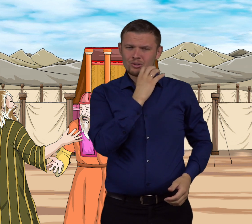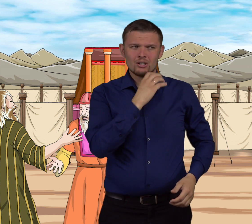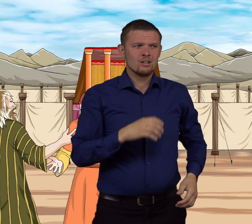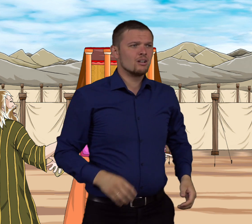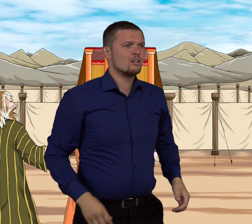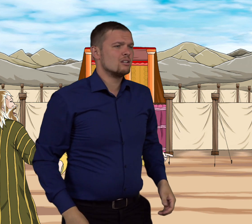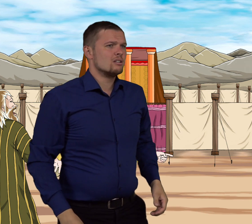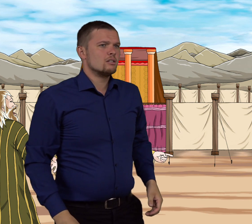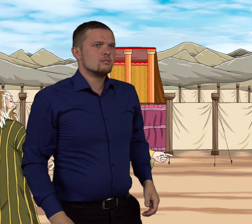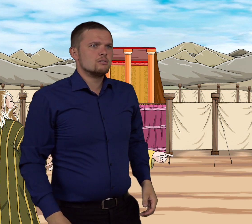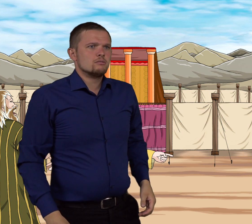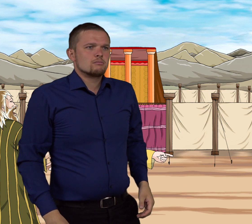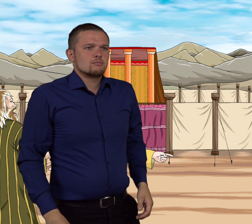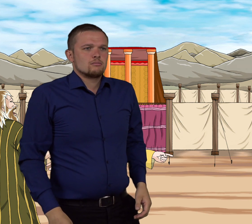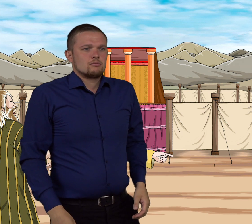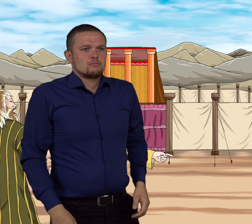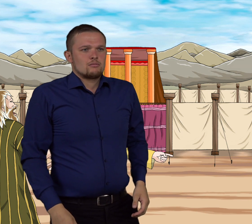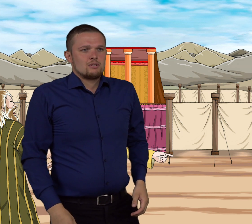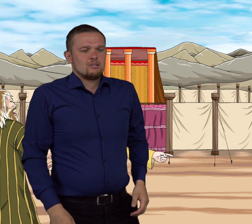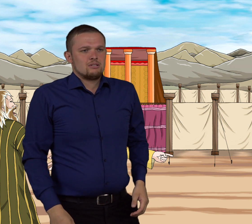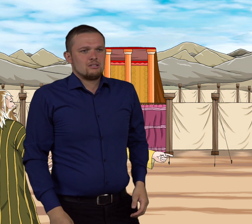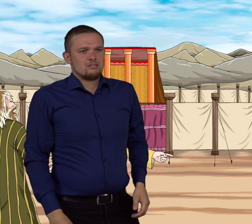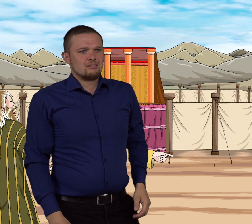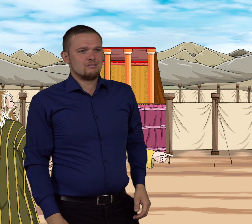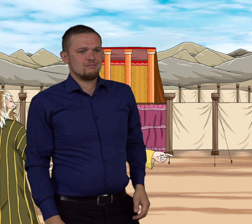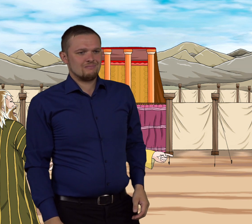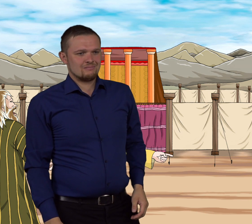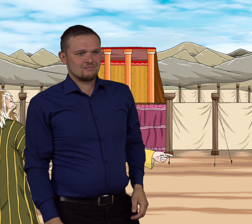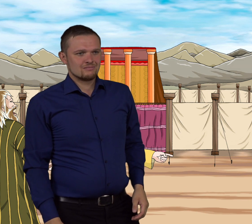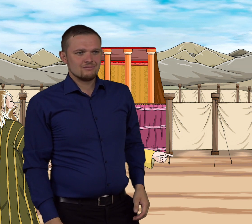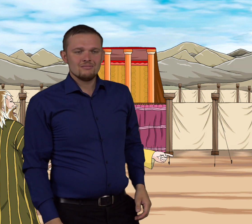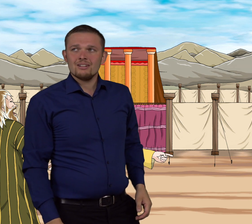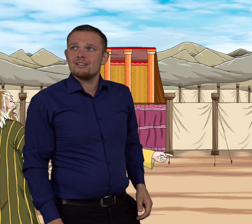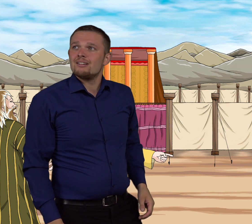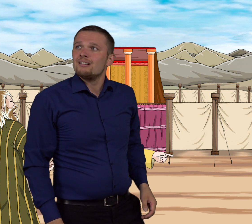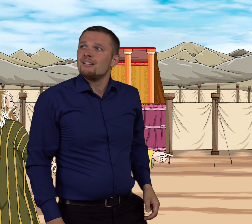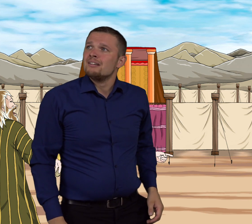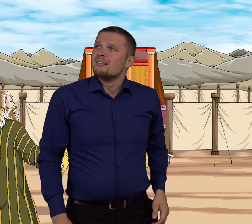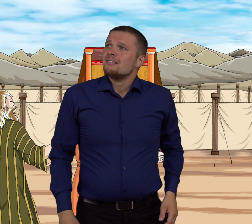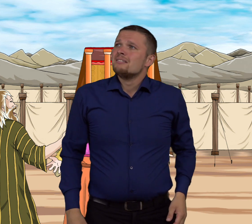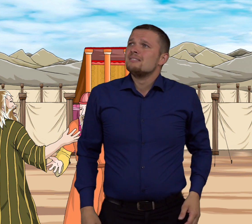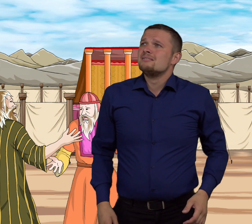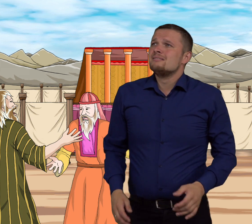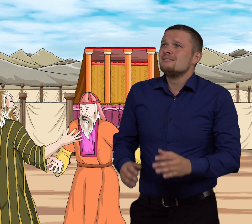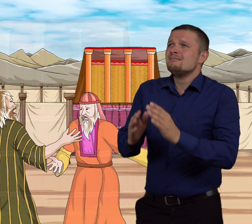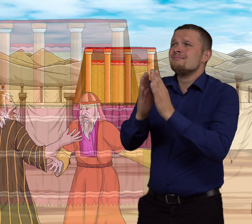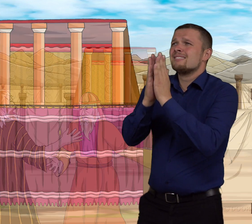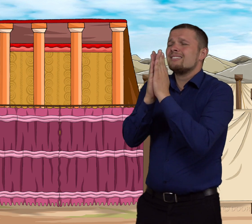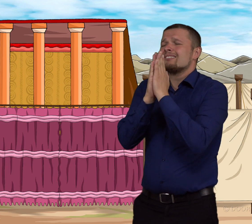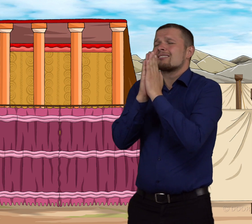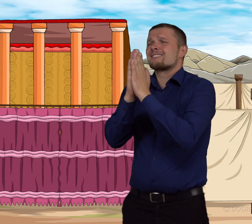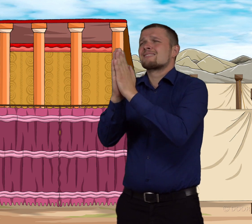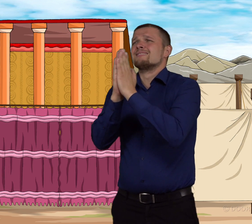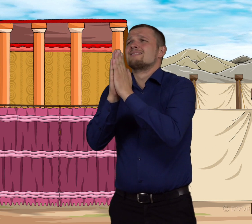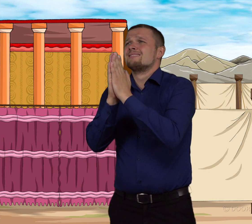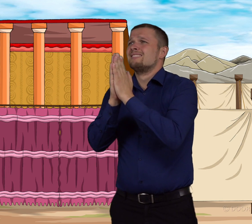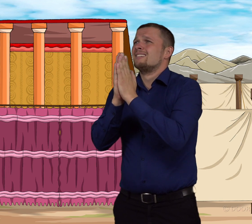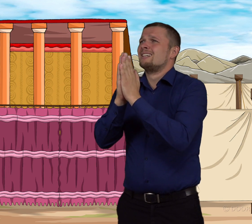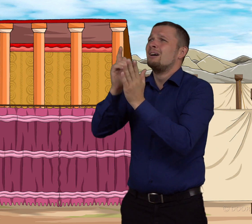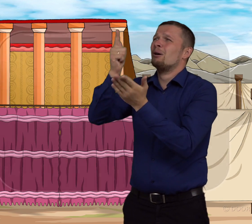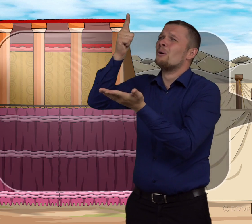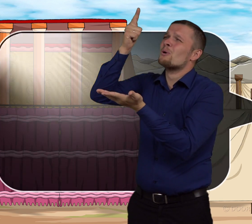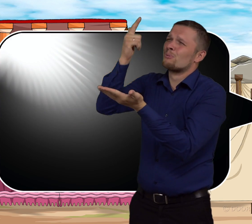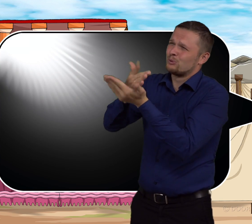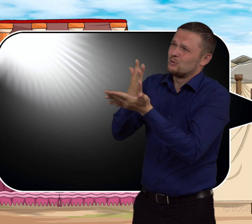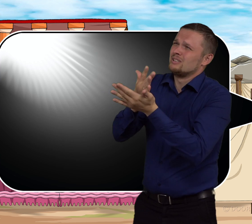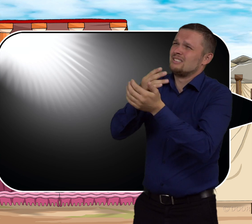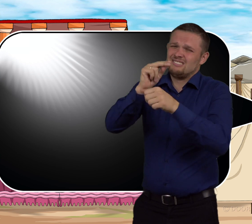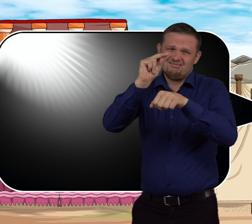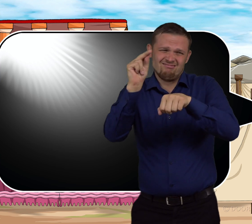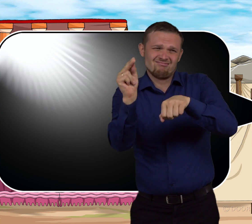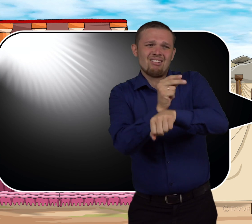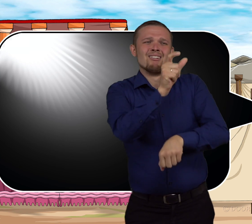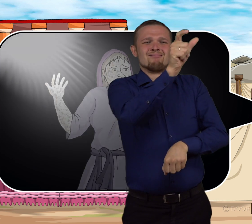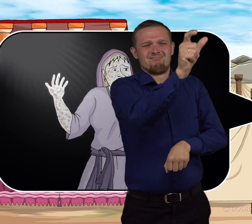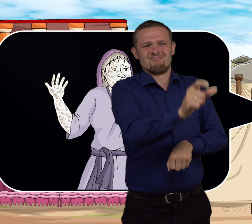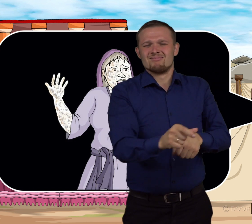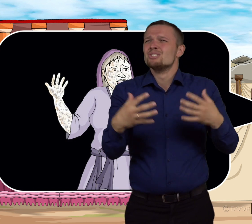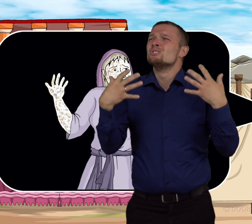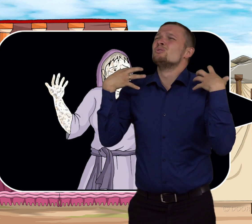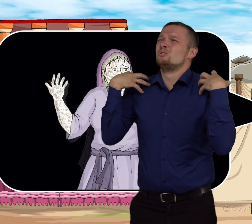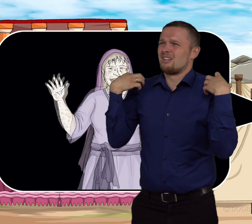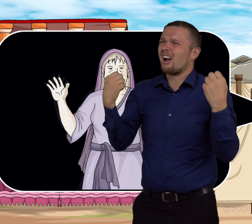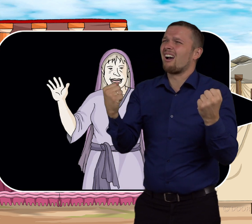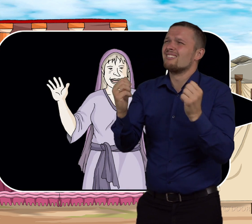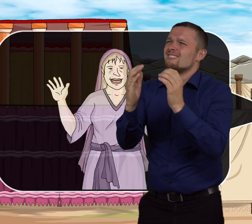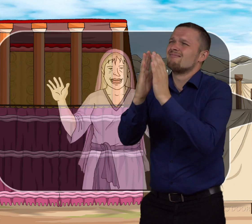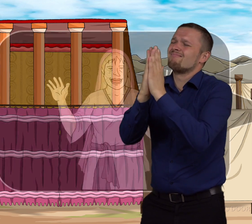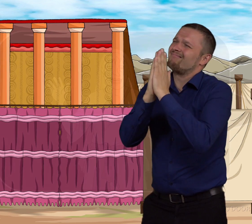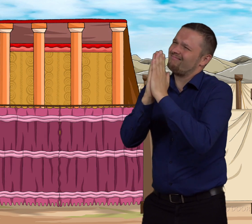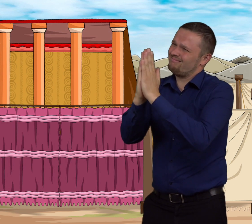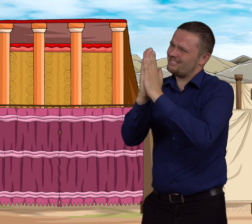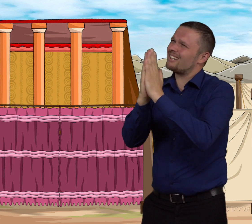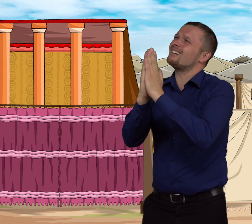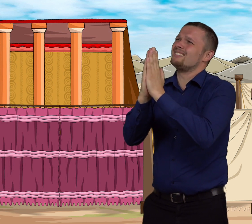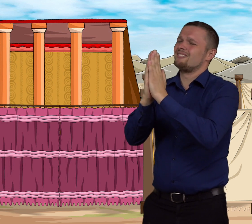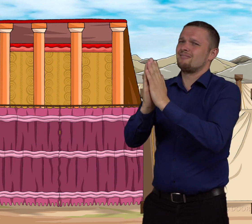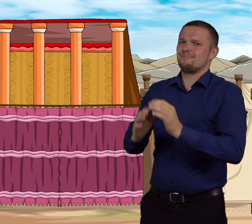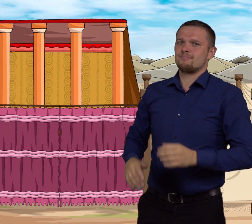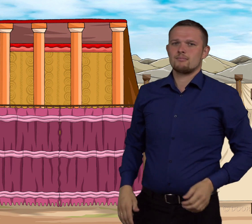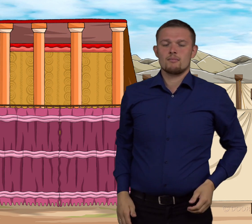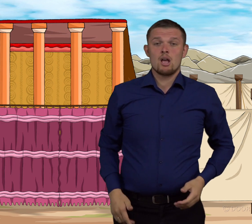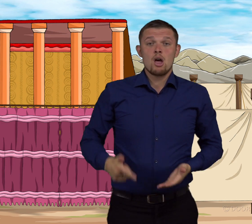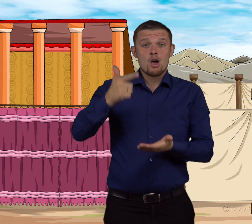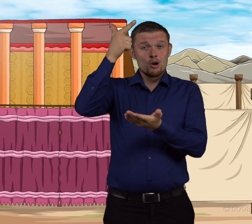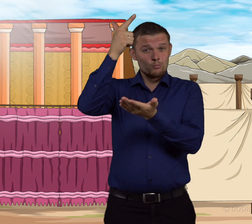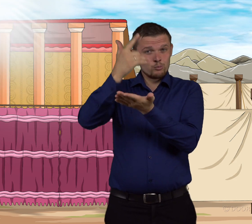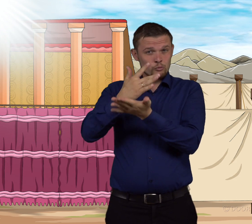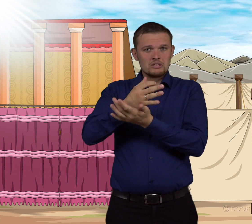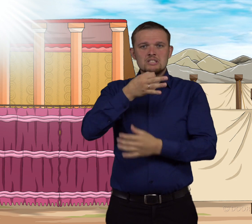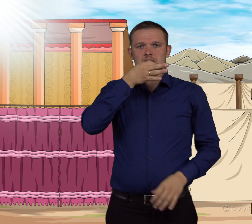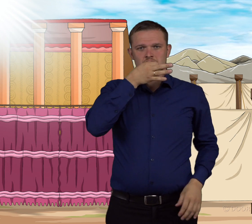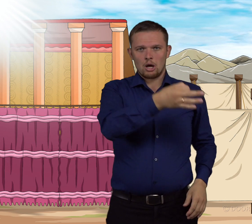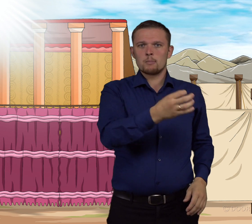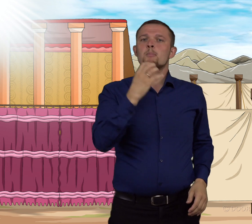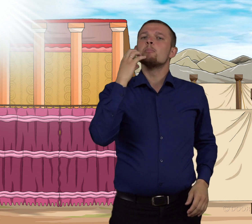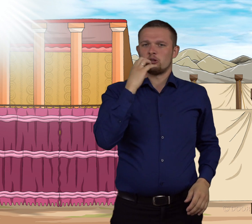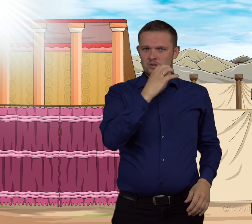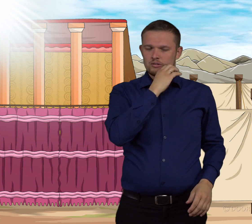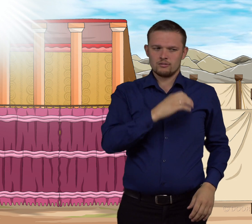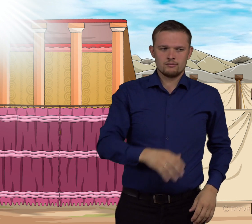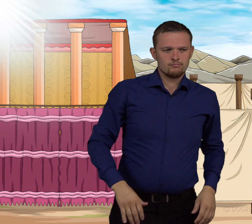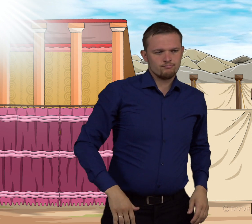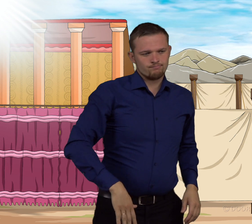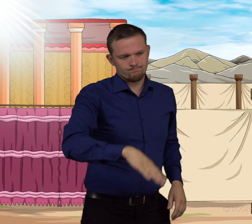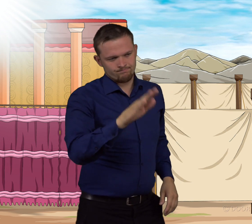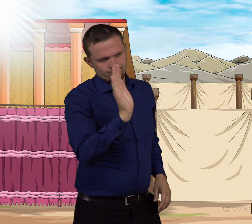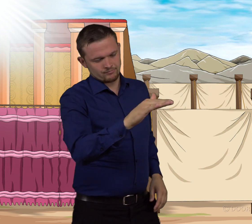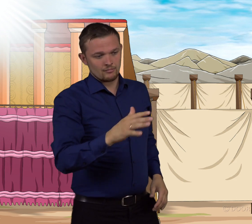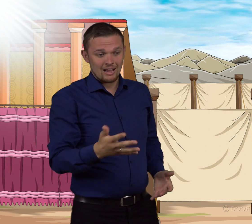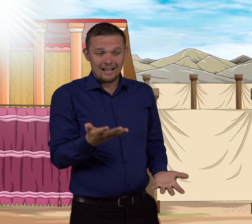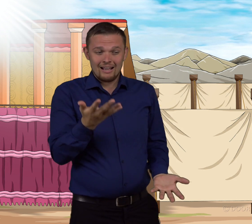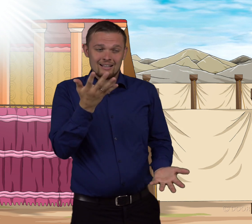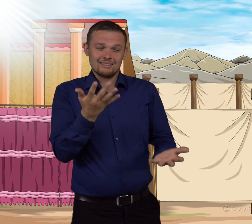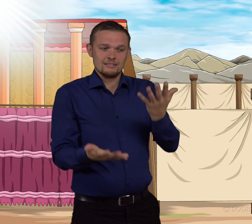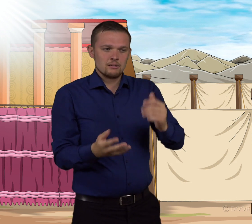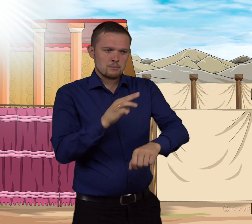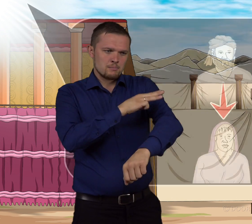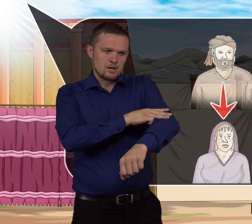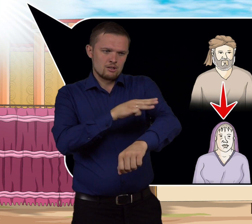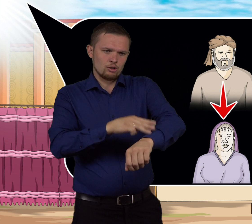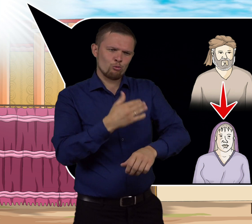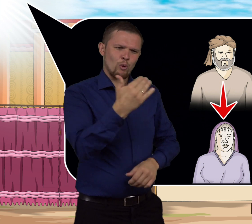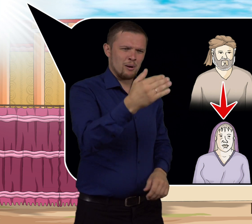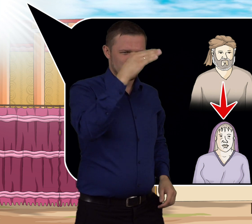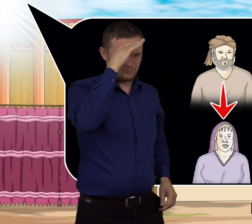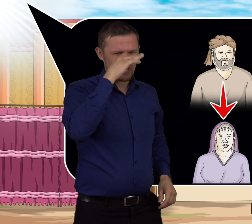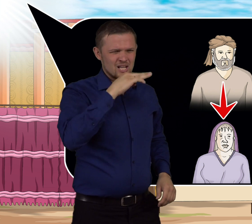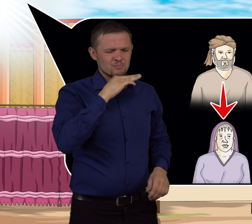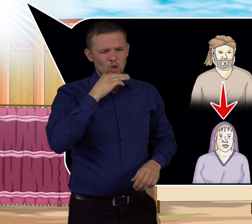So Moses cried out to the LORD, “O God, please heal her!”